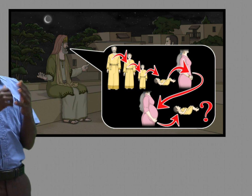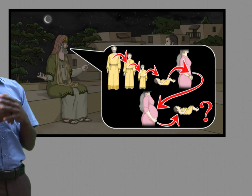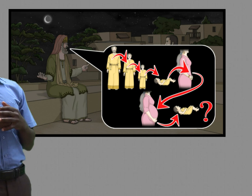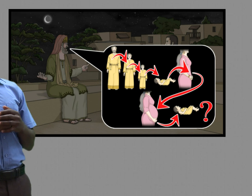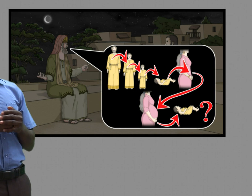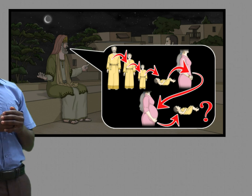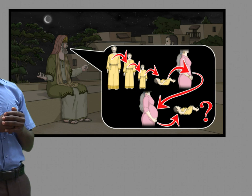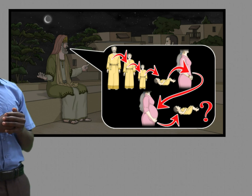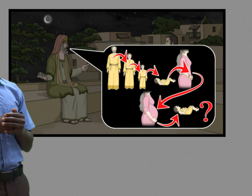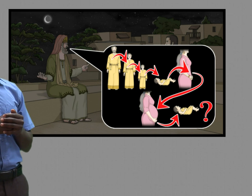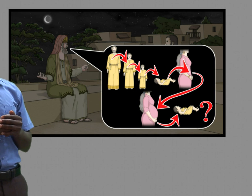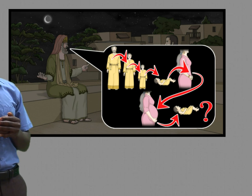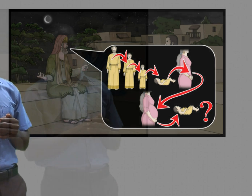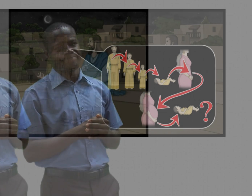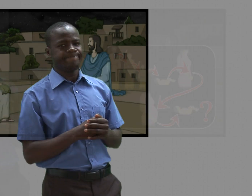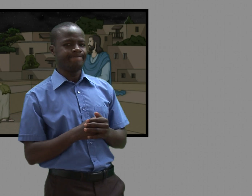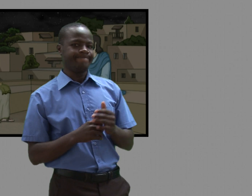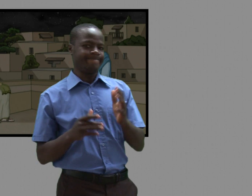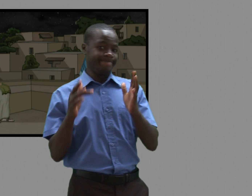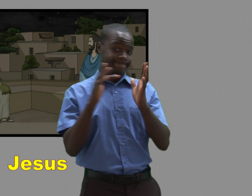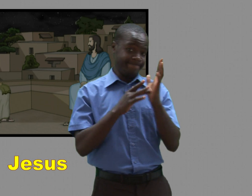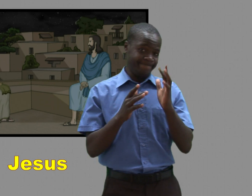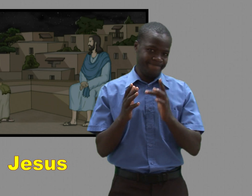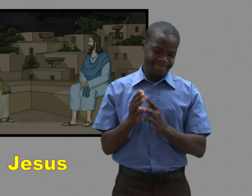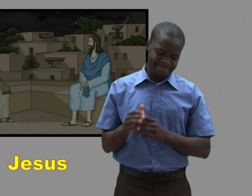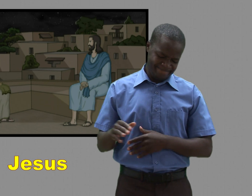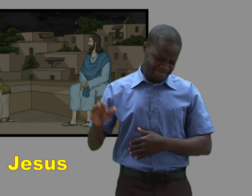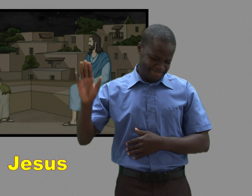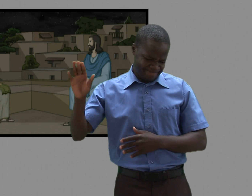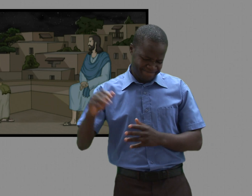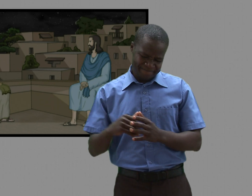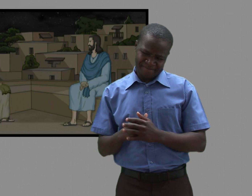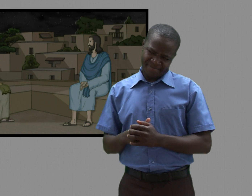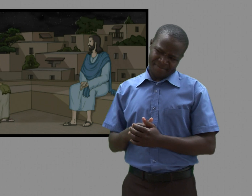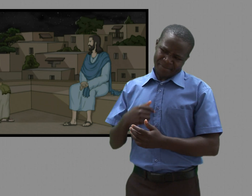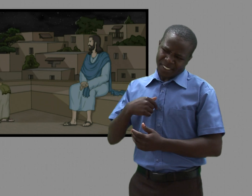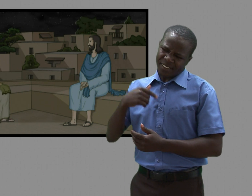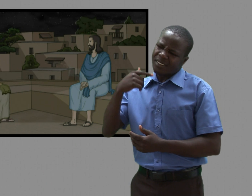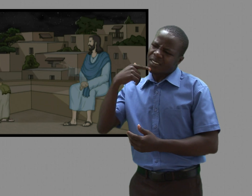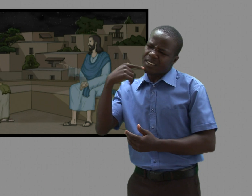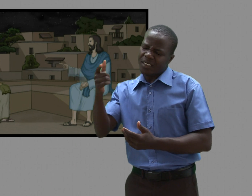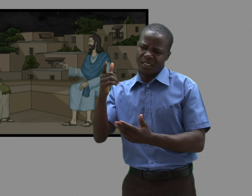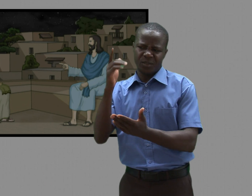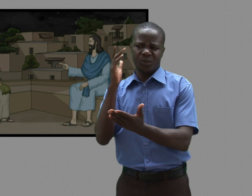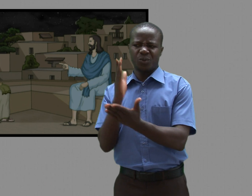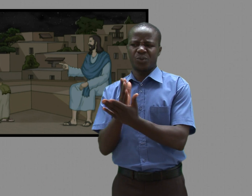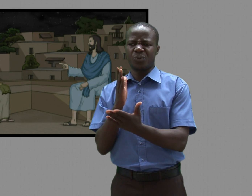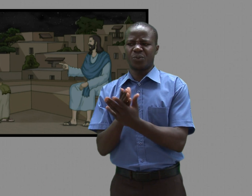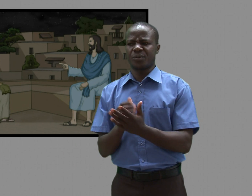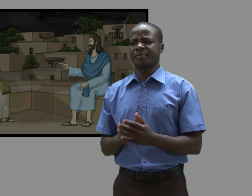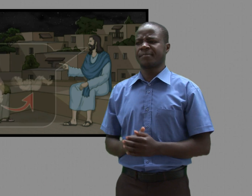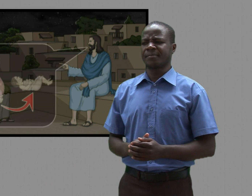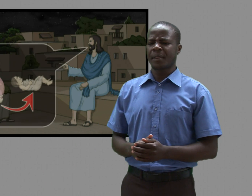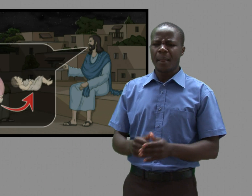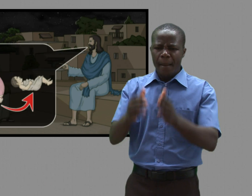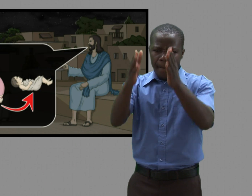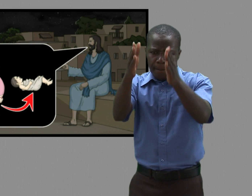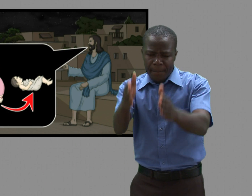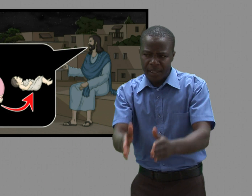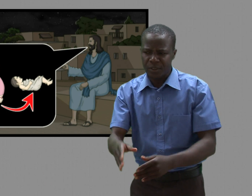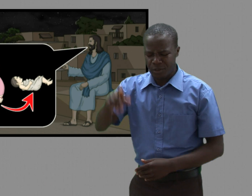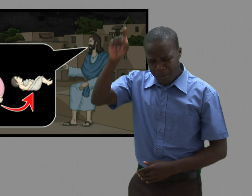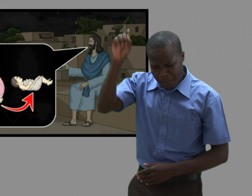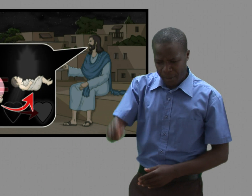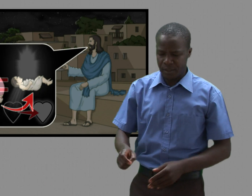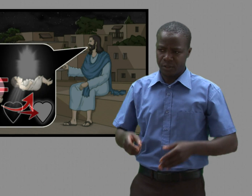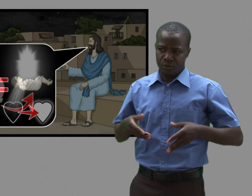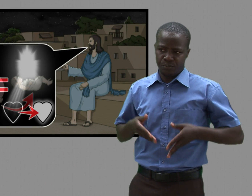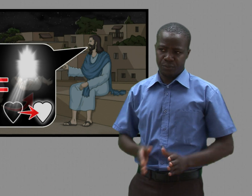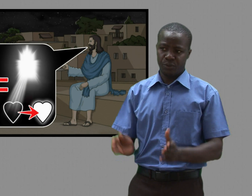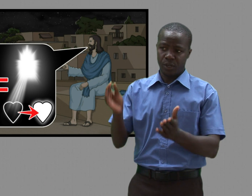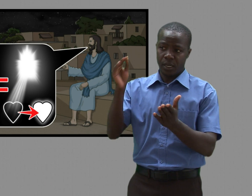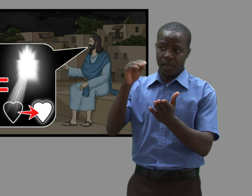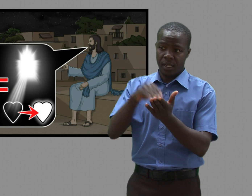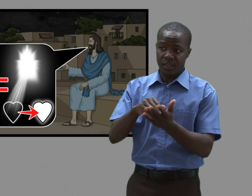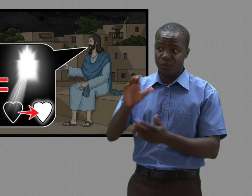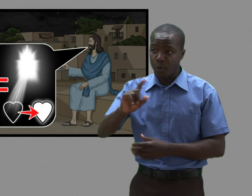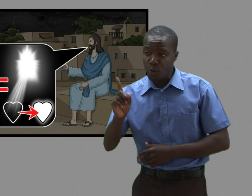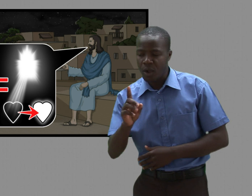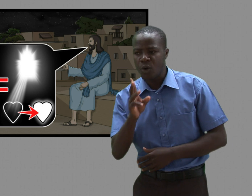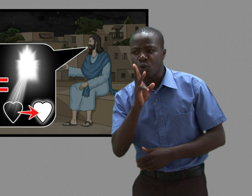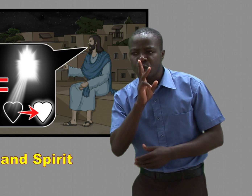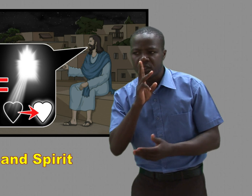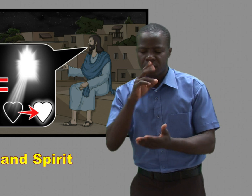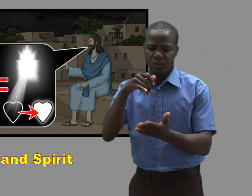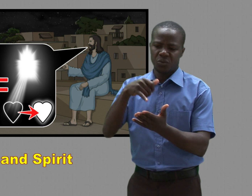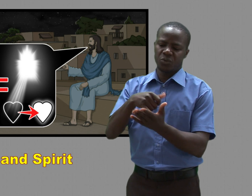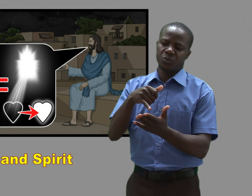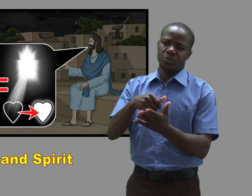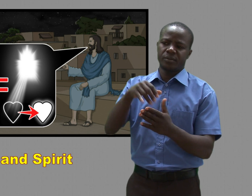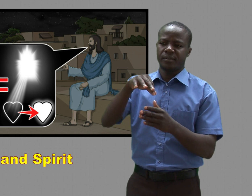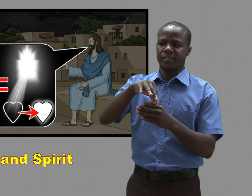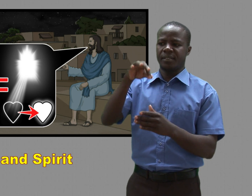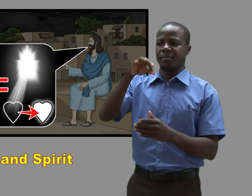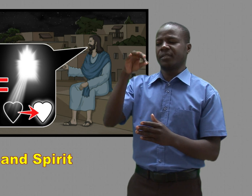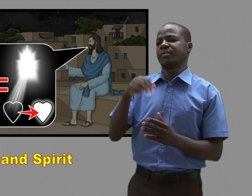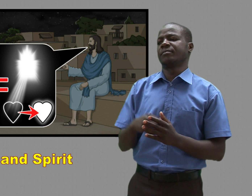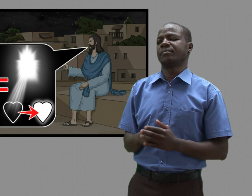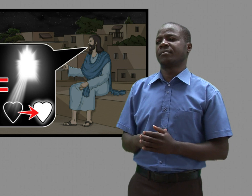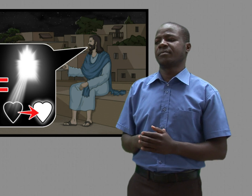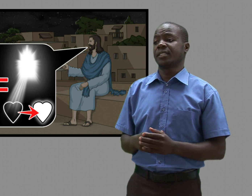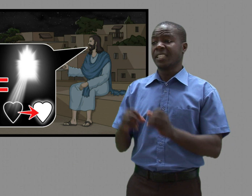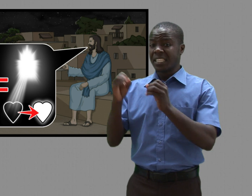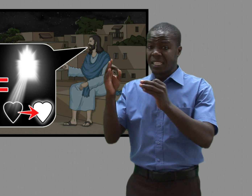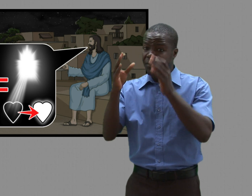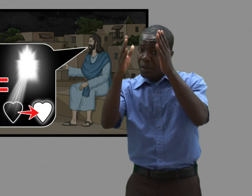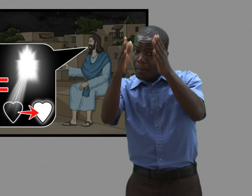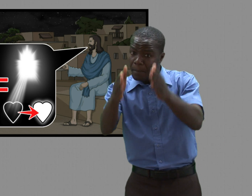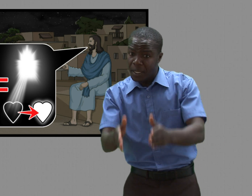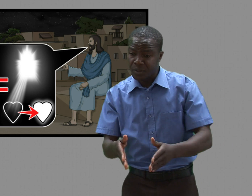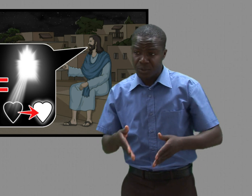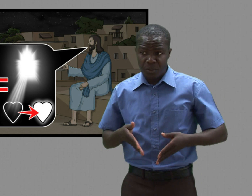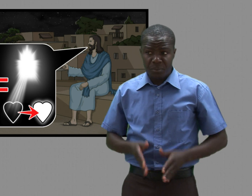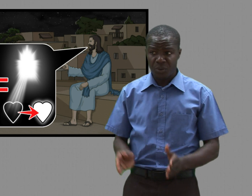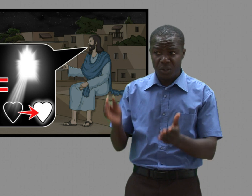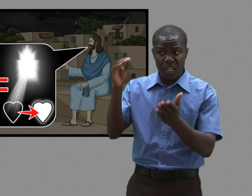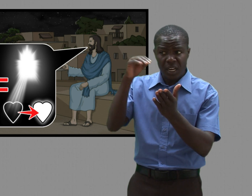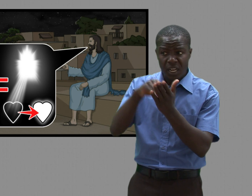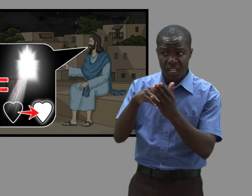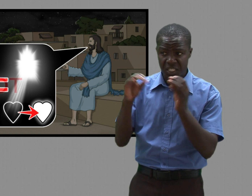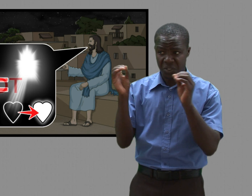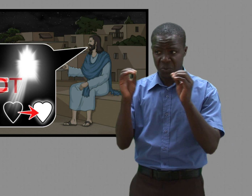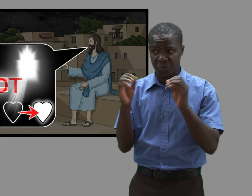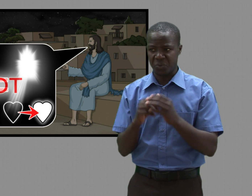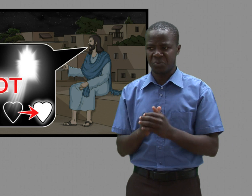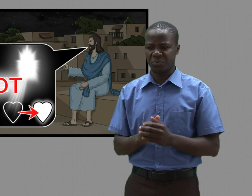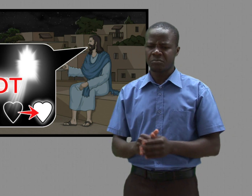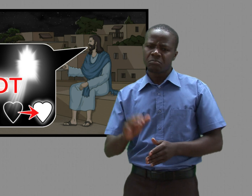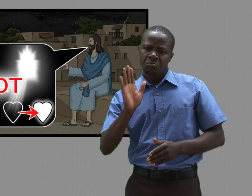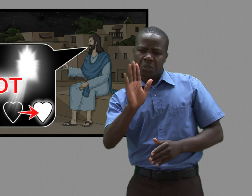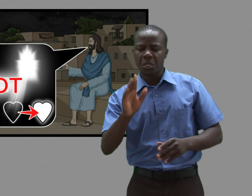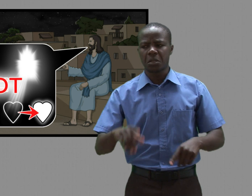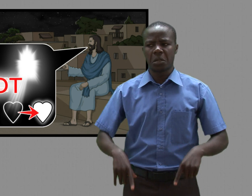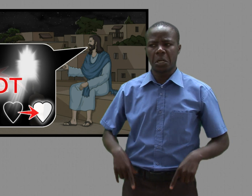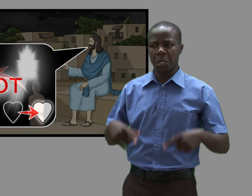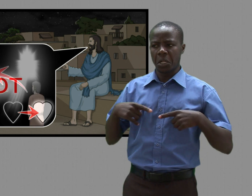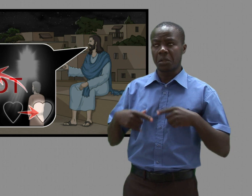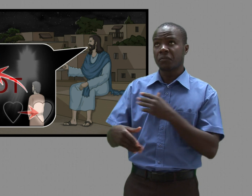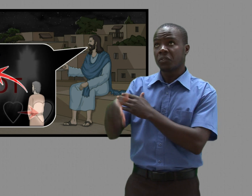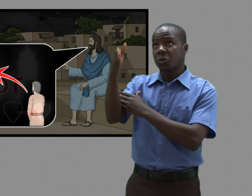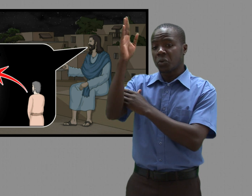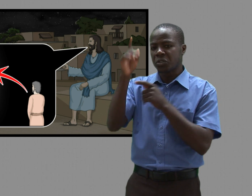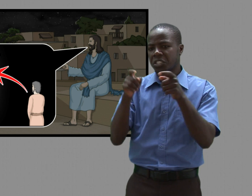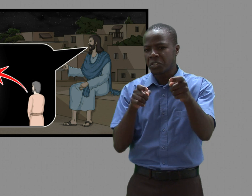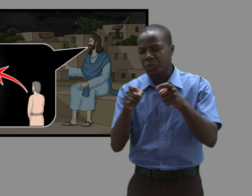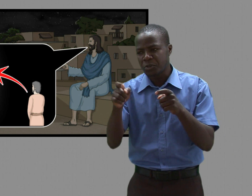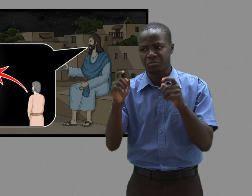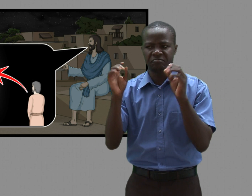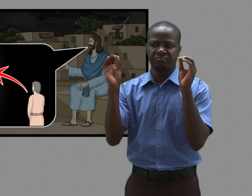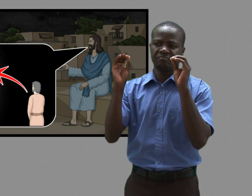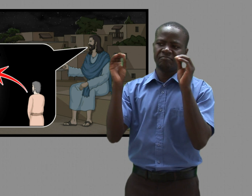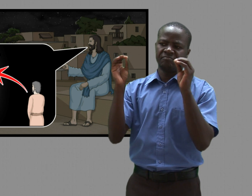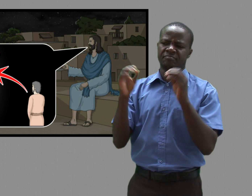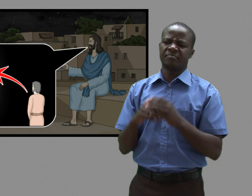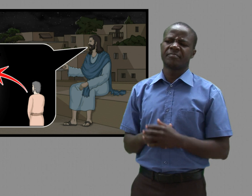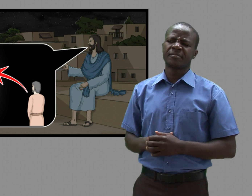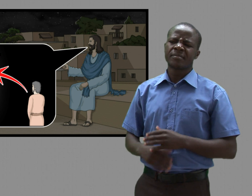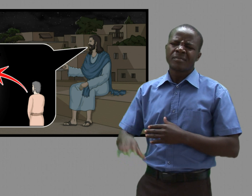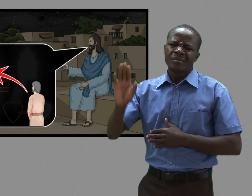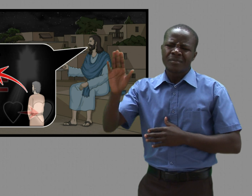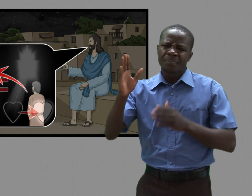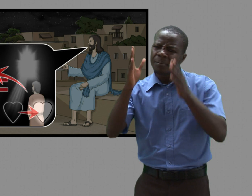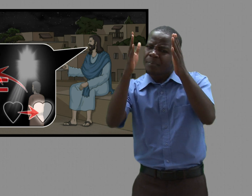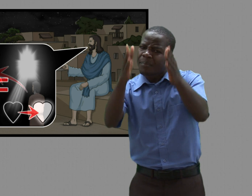Jesus answered, “Truly, truly, I tell you, no one can enter the kingdom of God unless he is born of water and the Spirit.